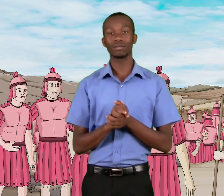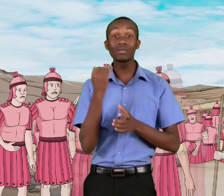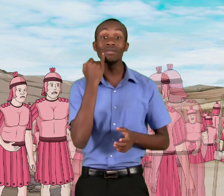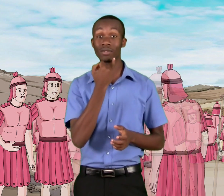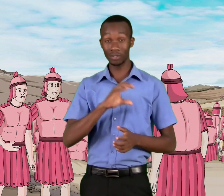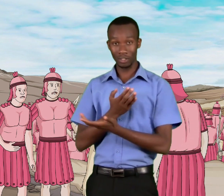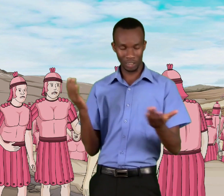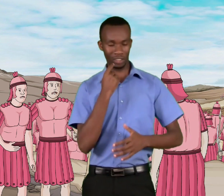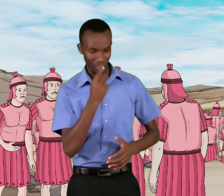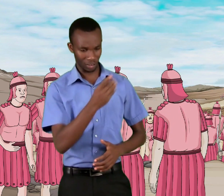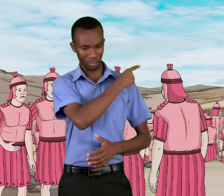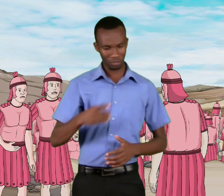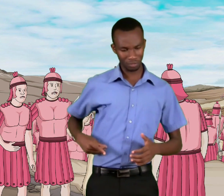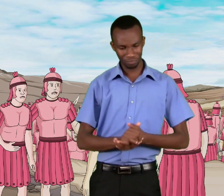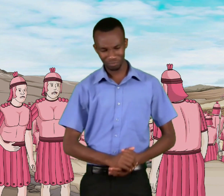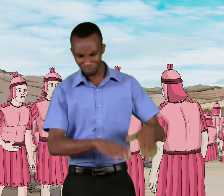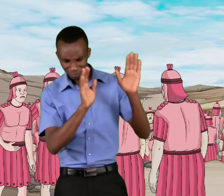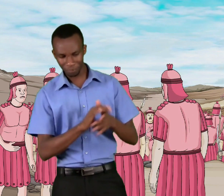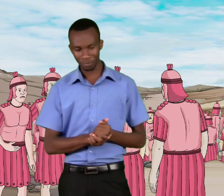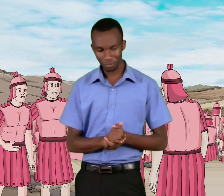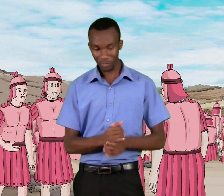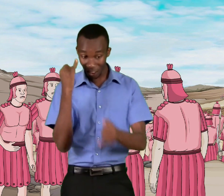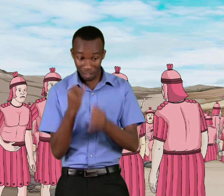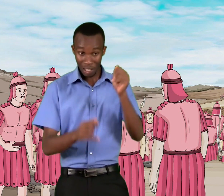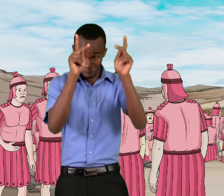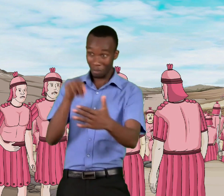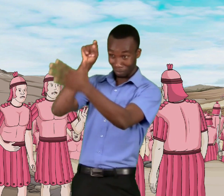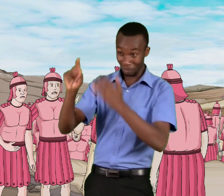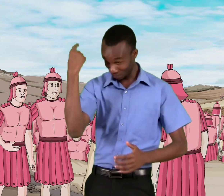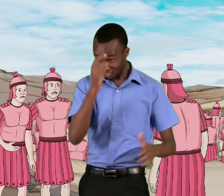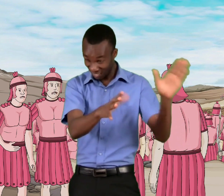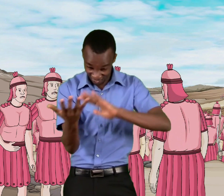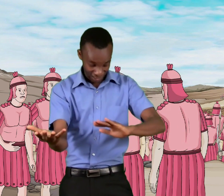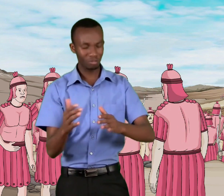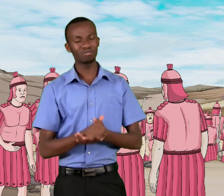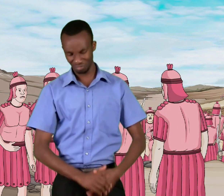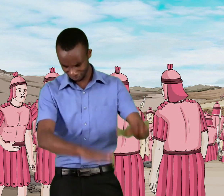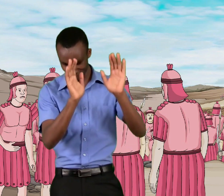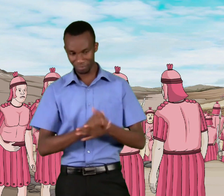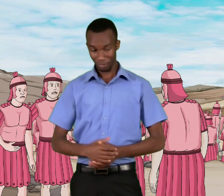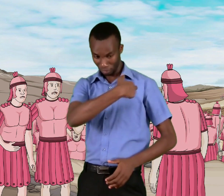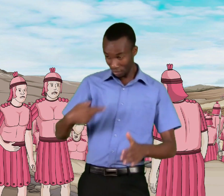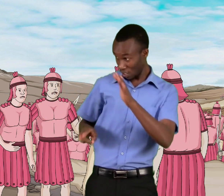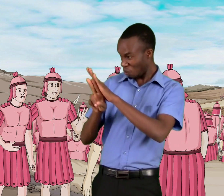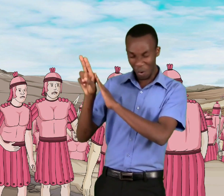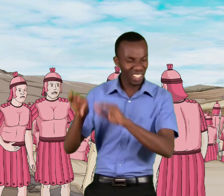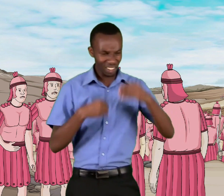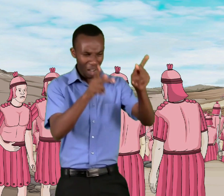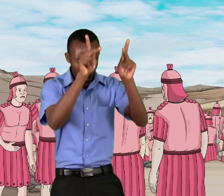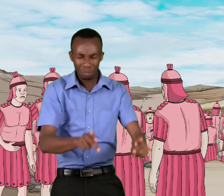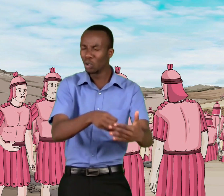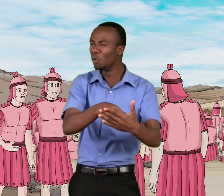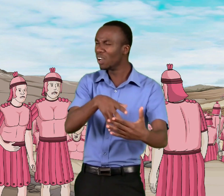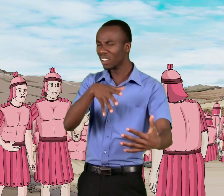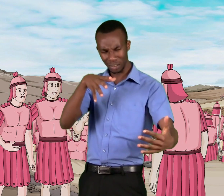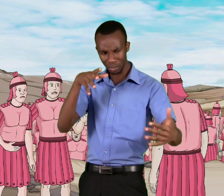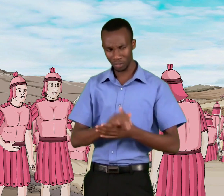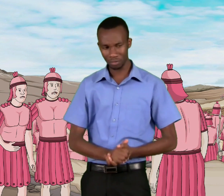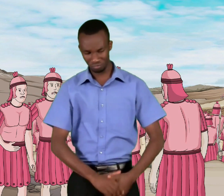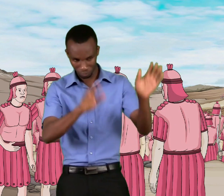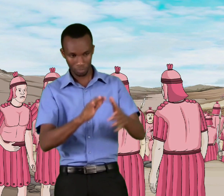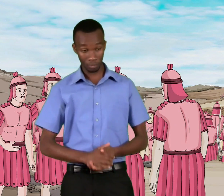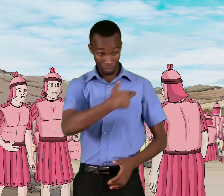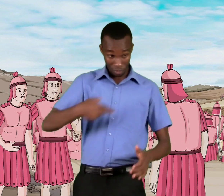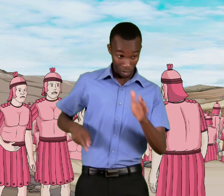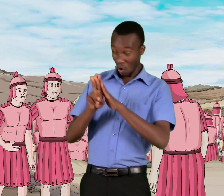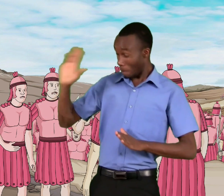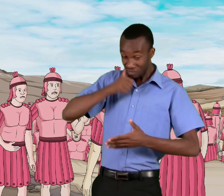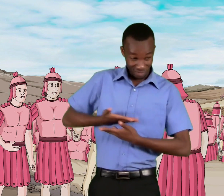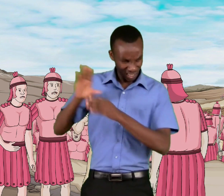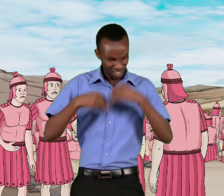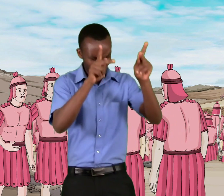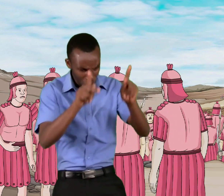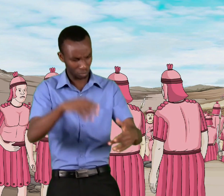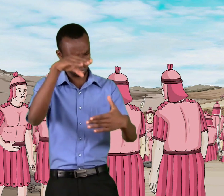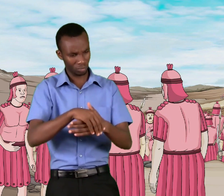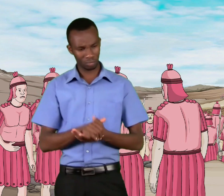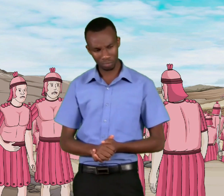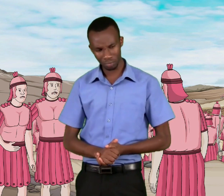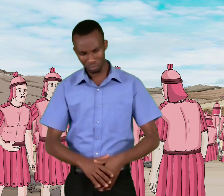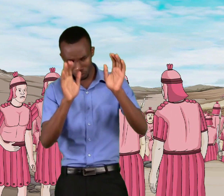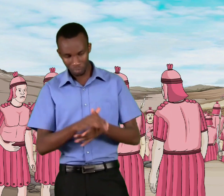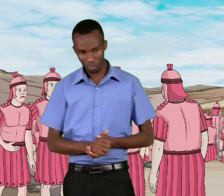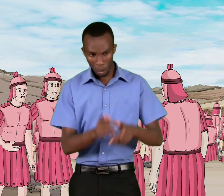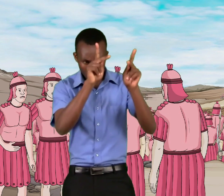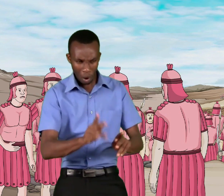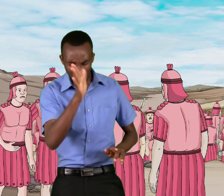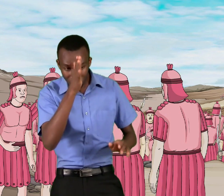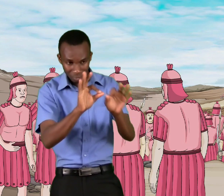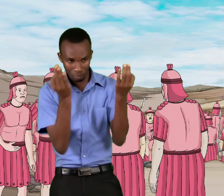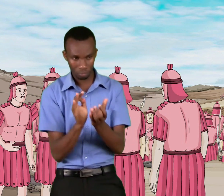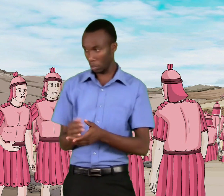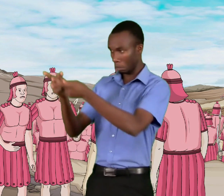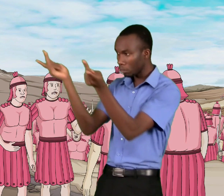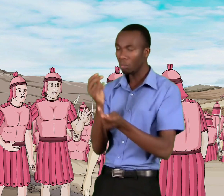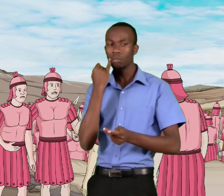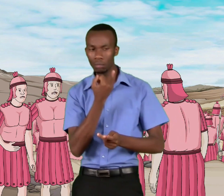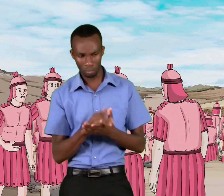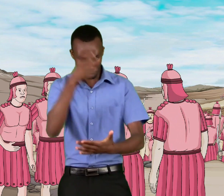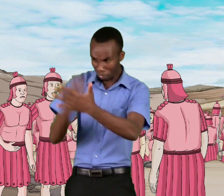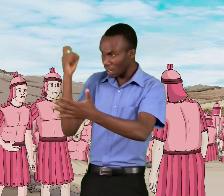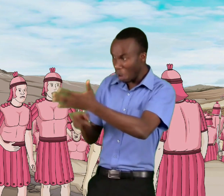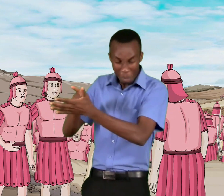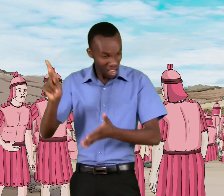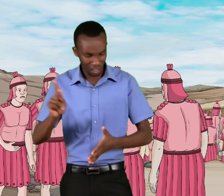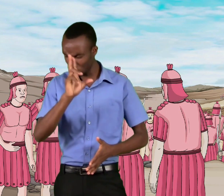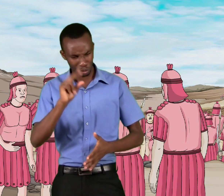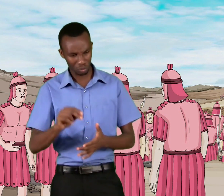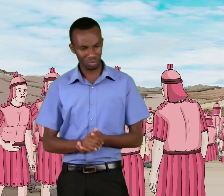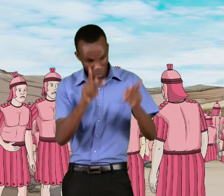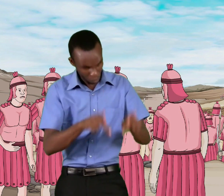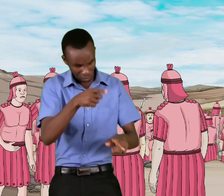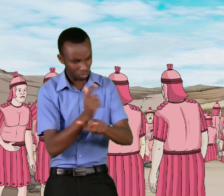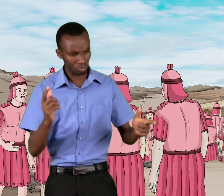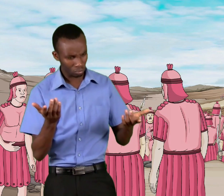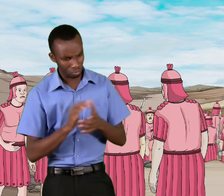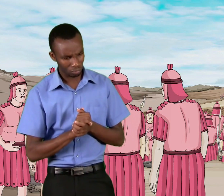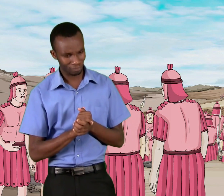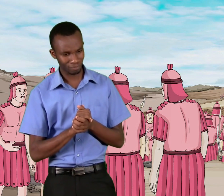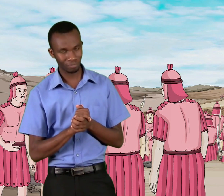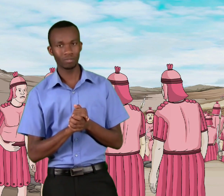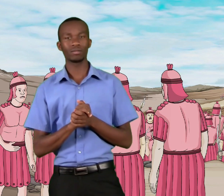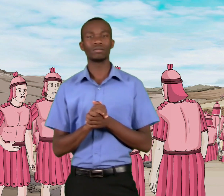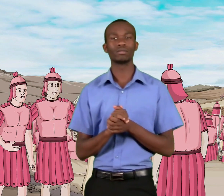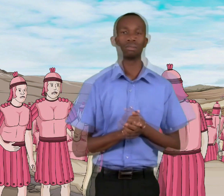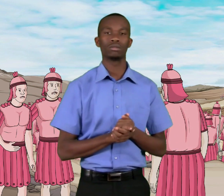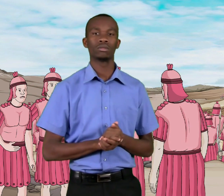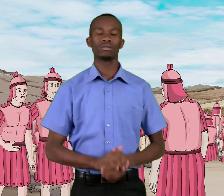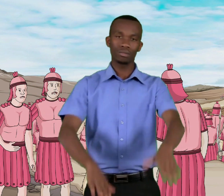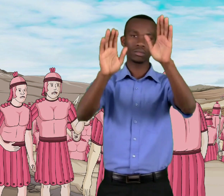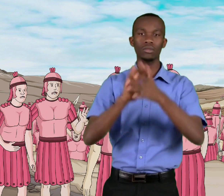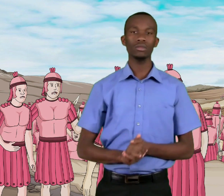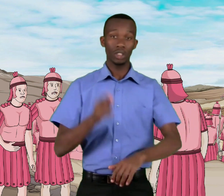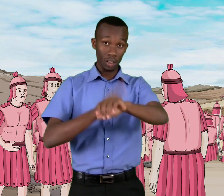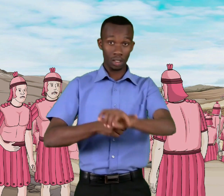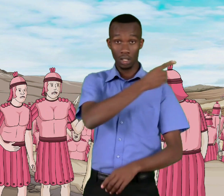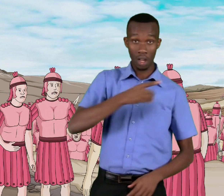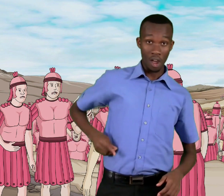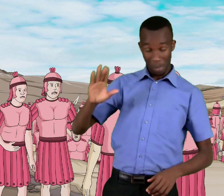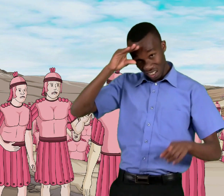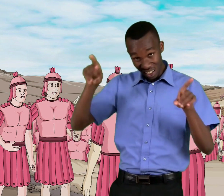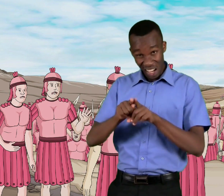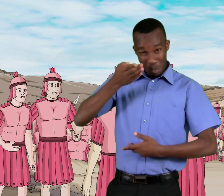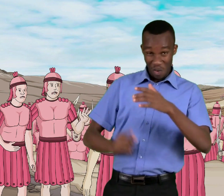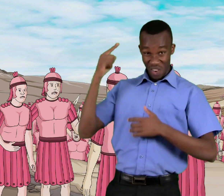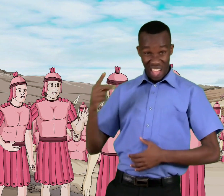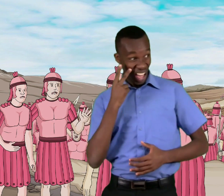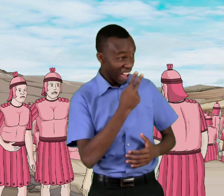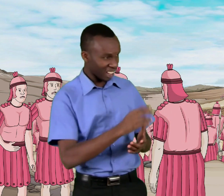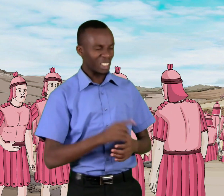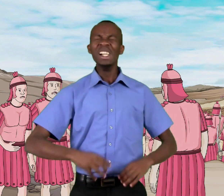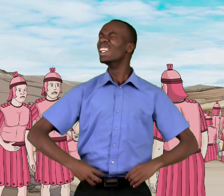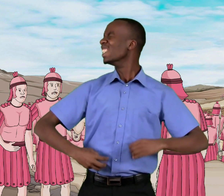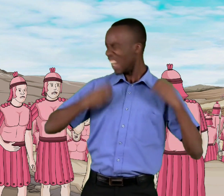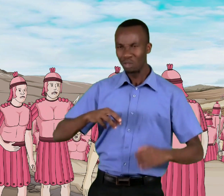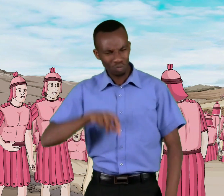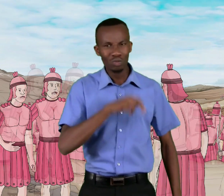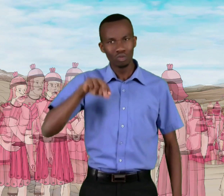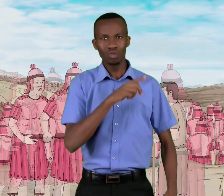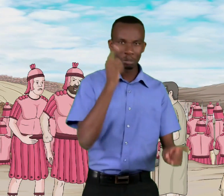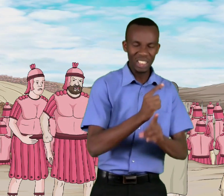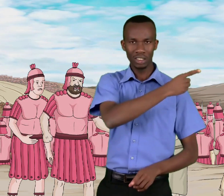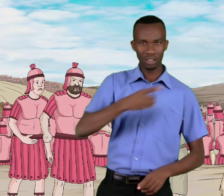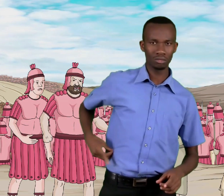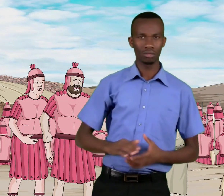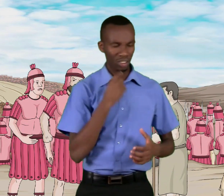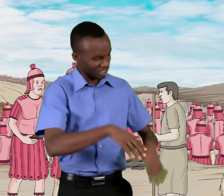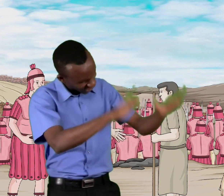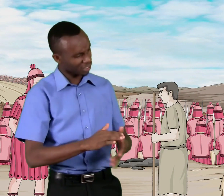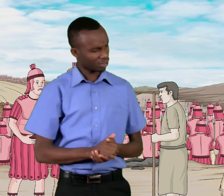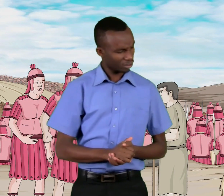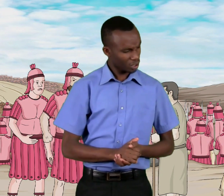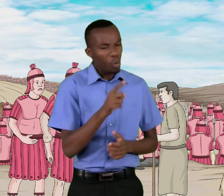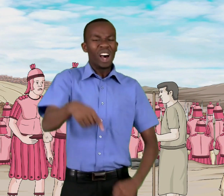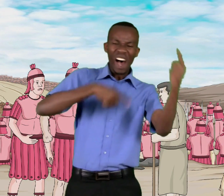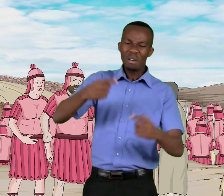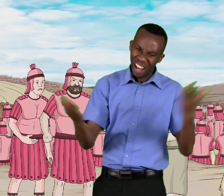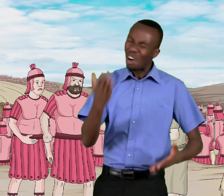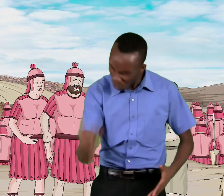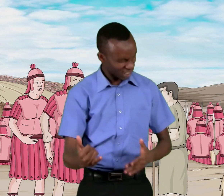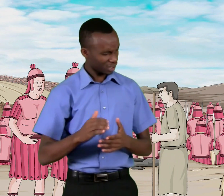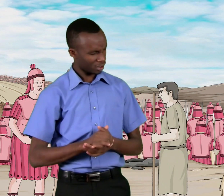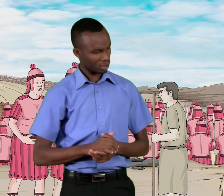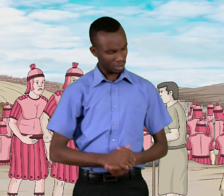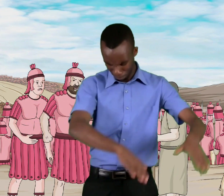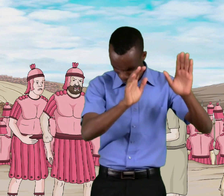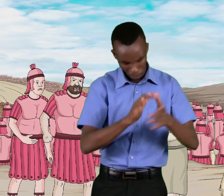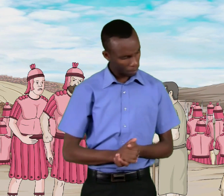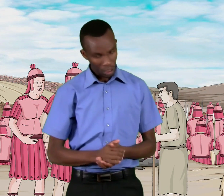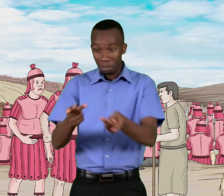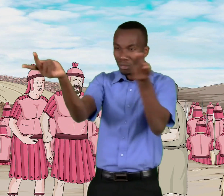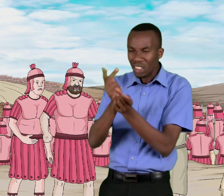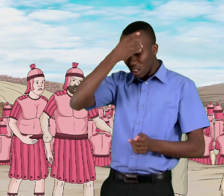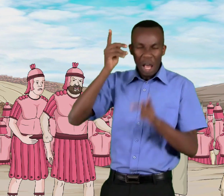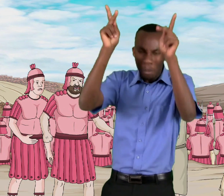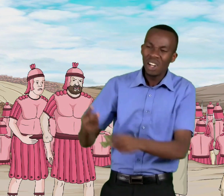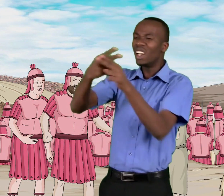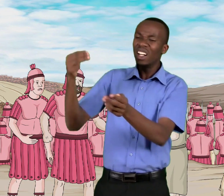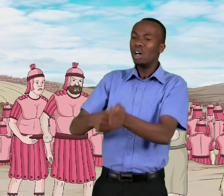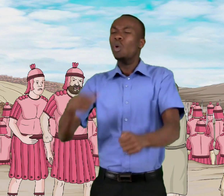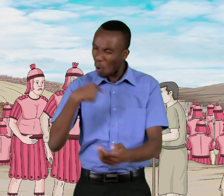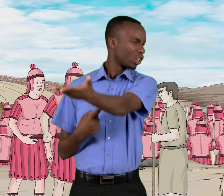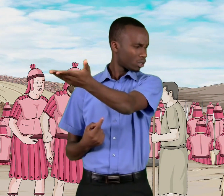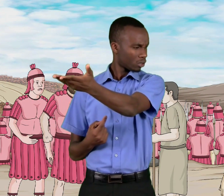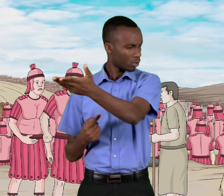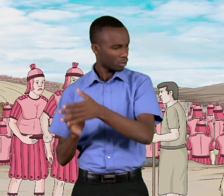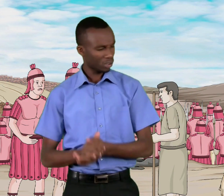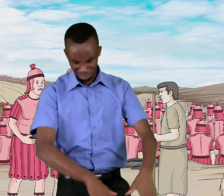The people told him about the offer, saying, “That is what will be done for the man who kills him.” Now when David’s oldest brother Eliab heard him speaking to the men, his anger burned against David. “Why have you come down here?”